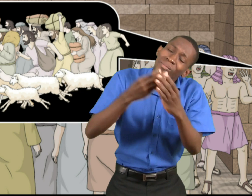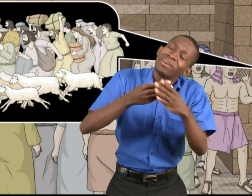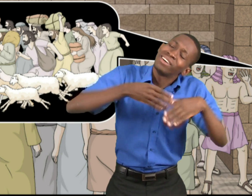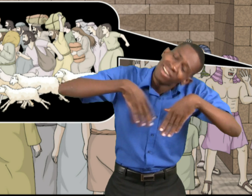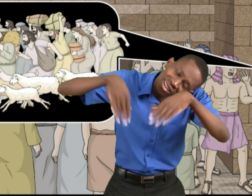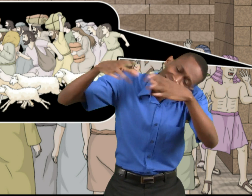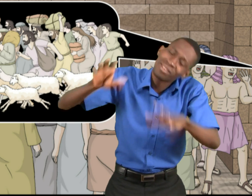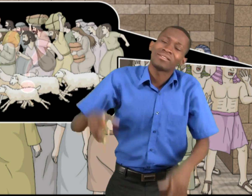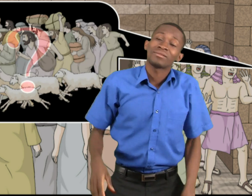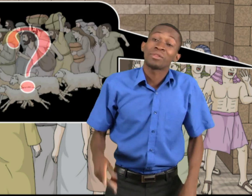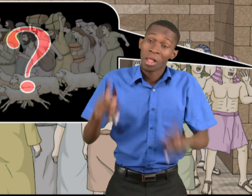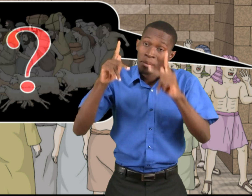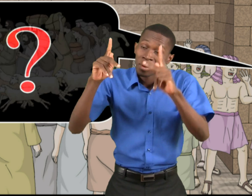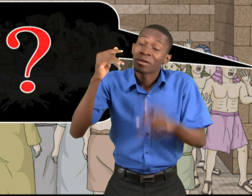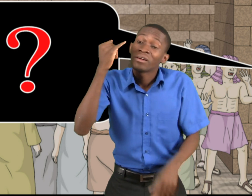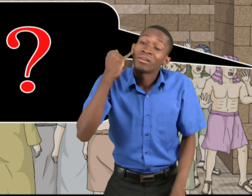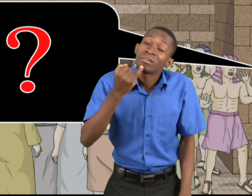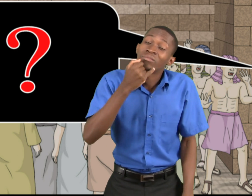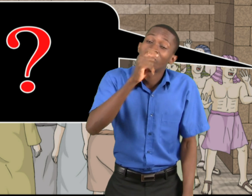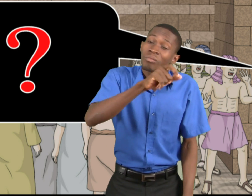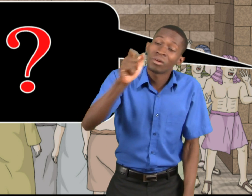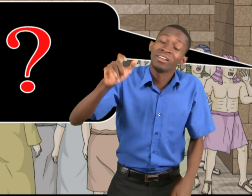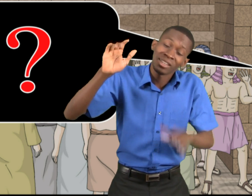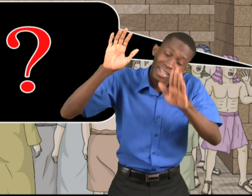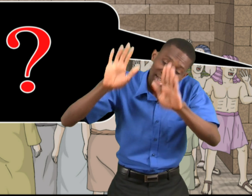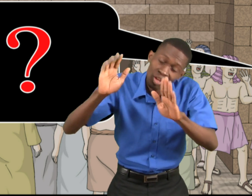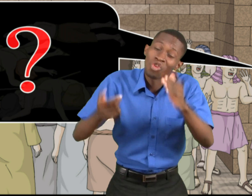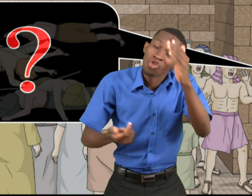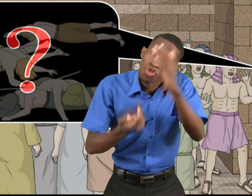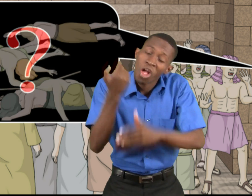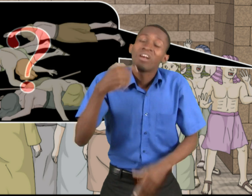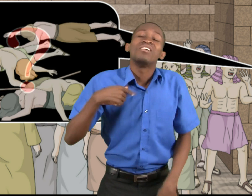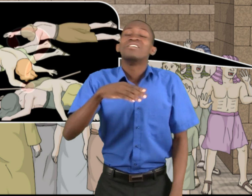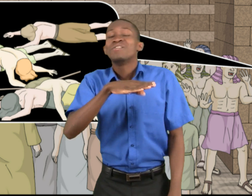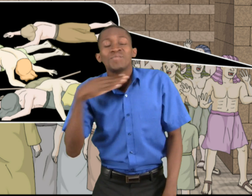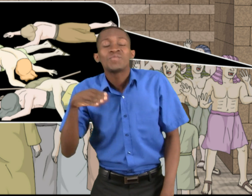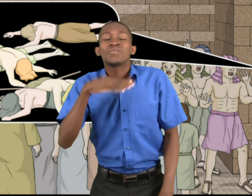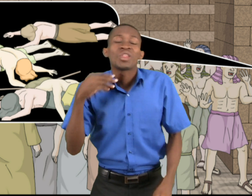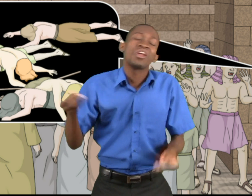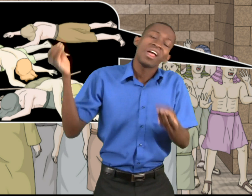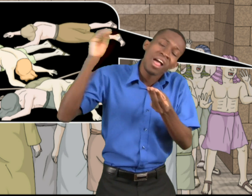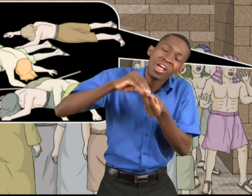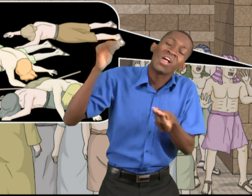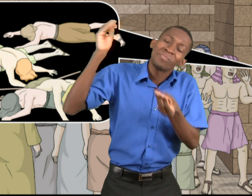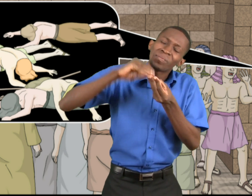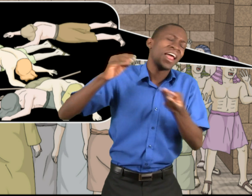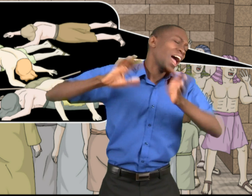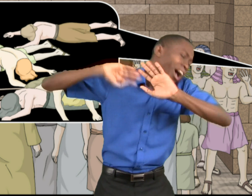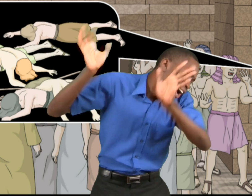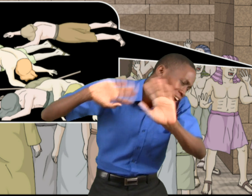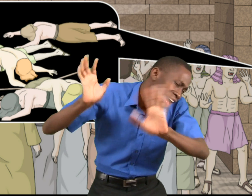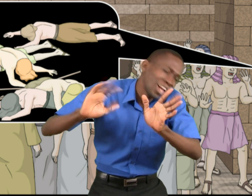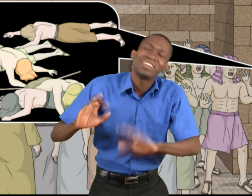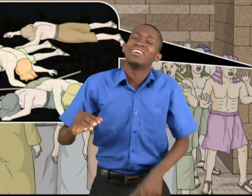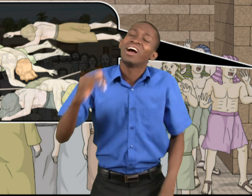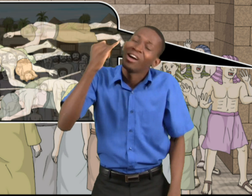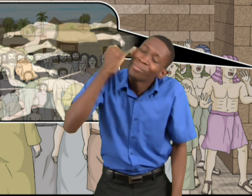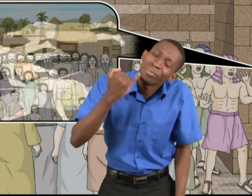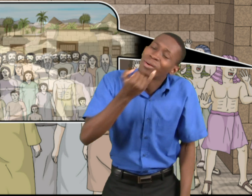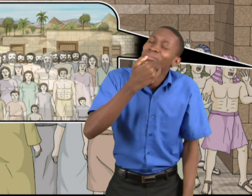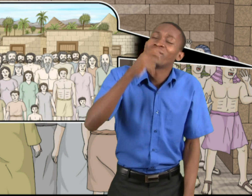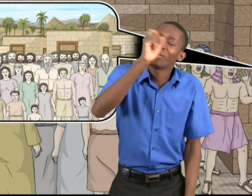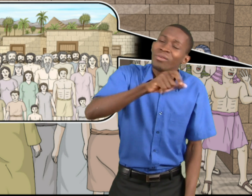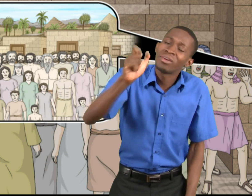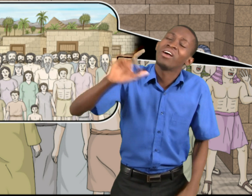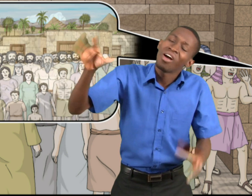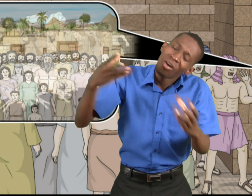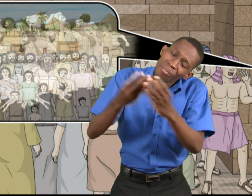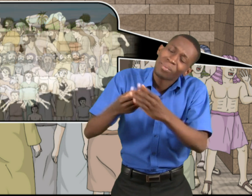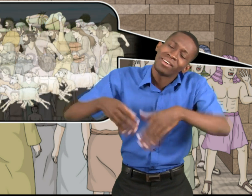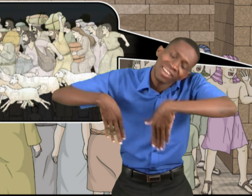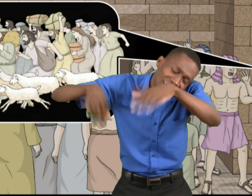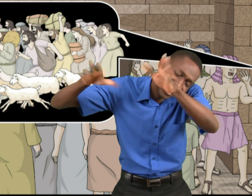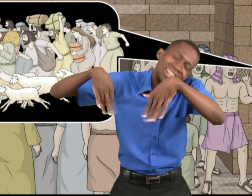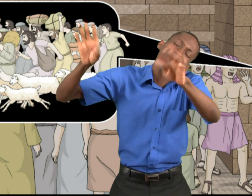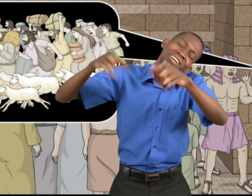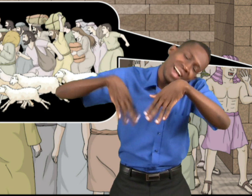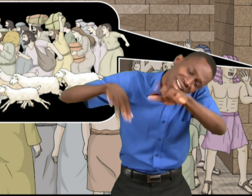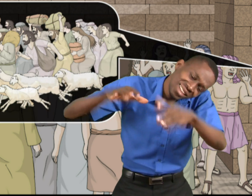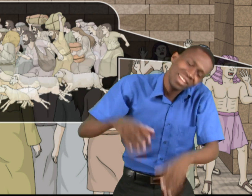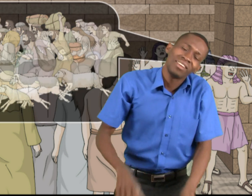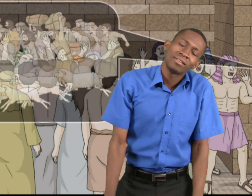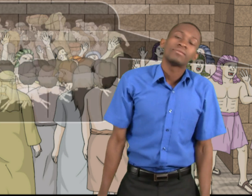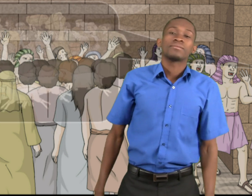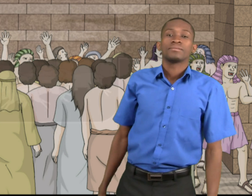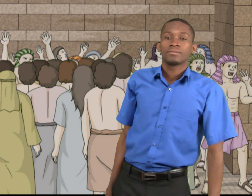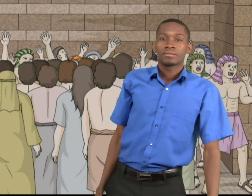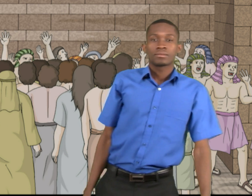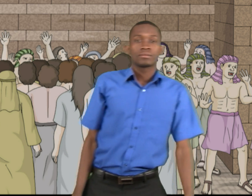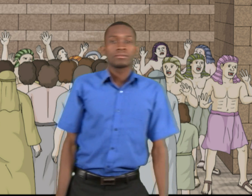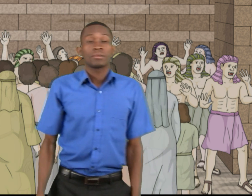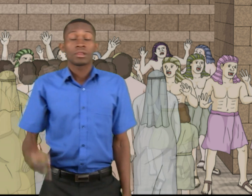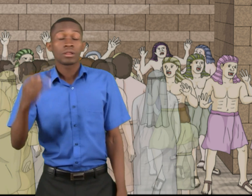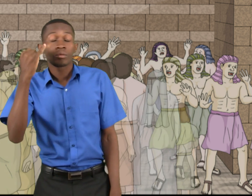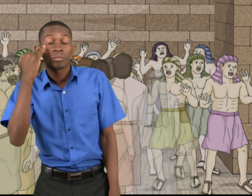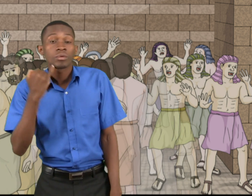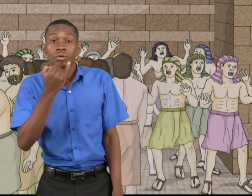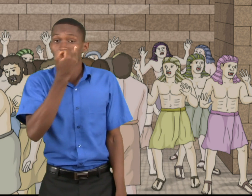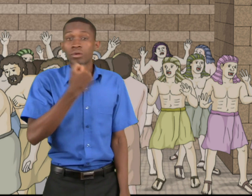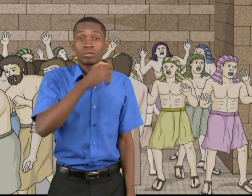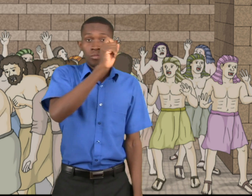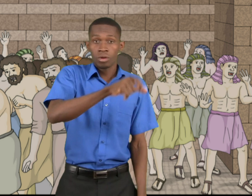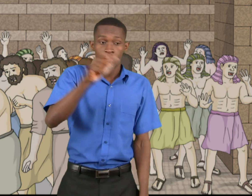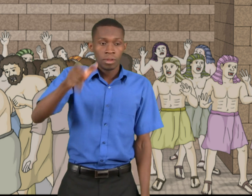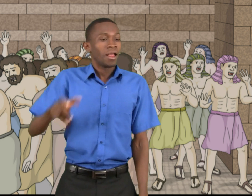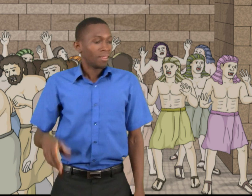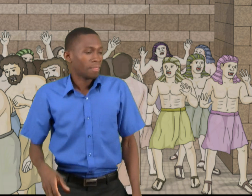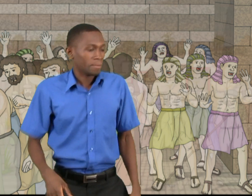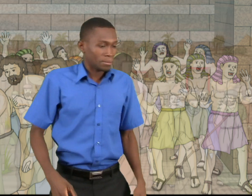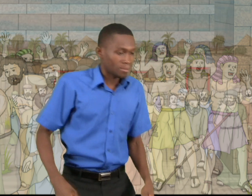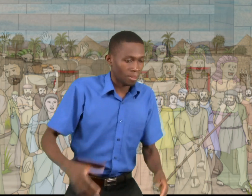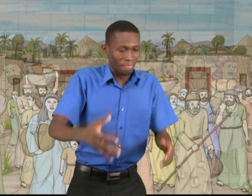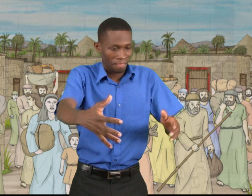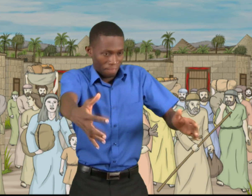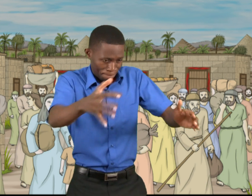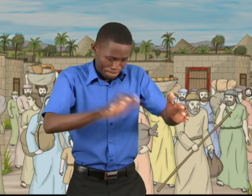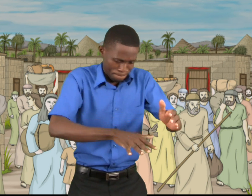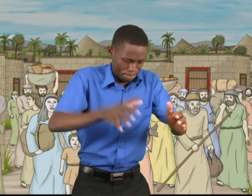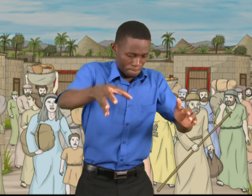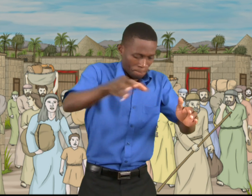“For otherwise,” they said, “we are all going to die!”